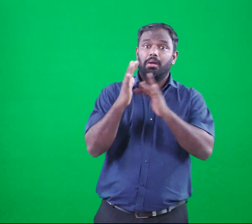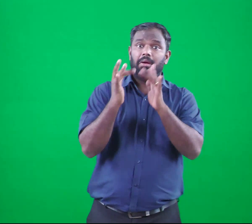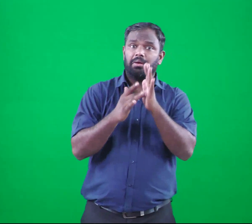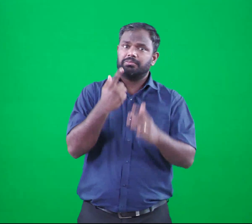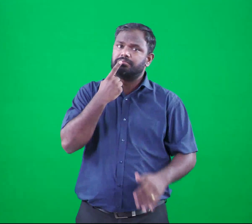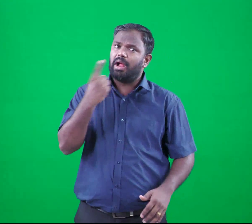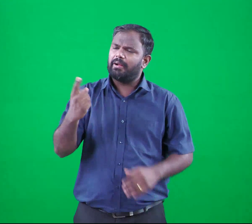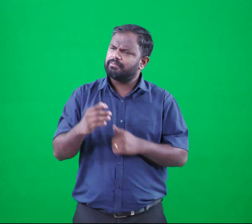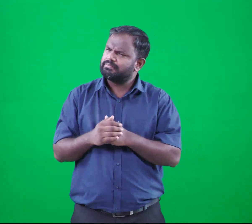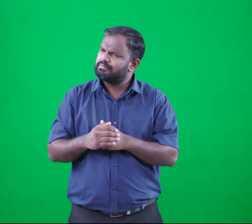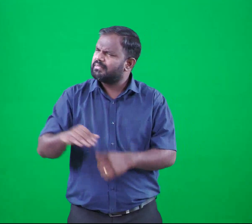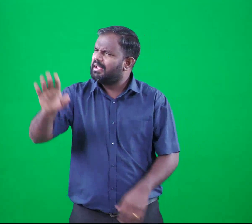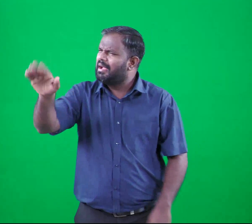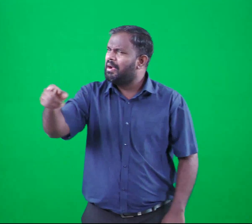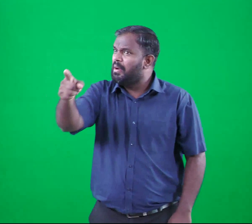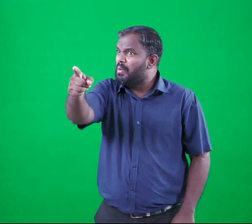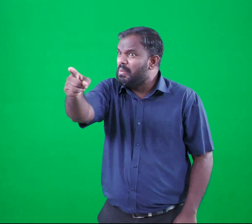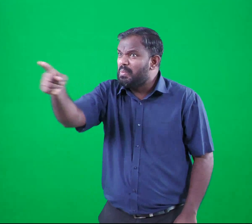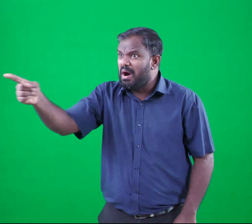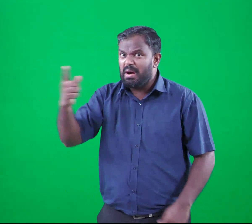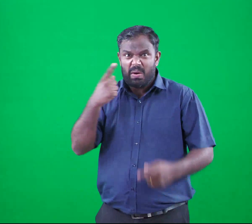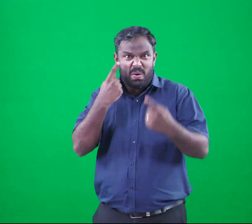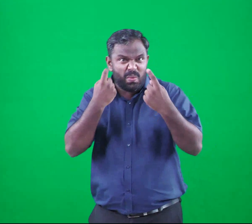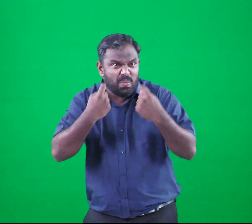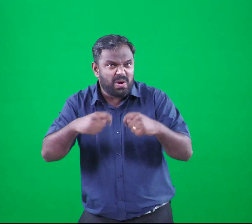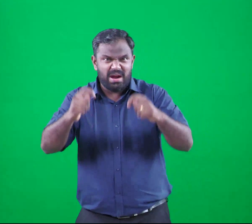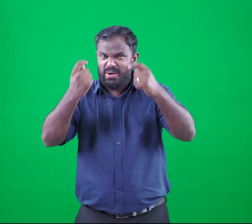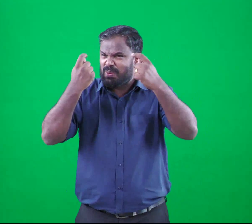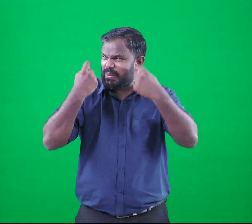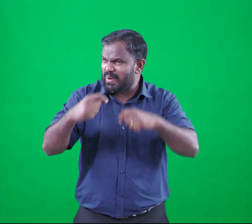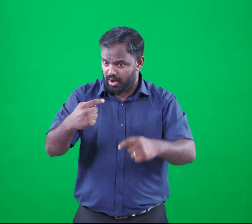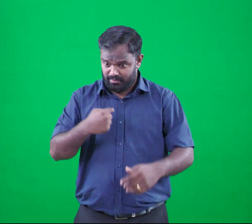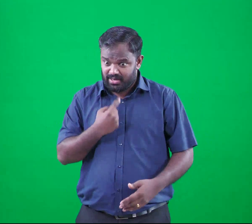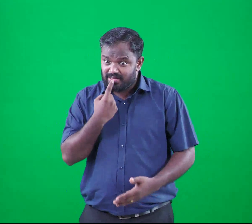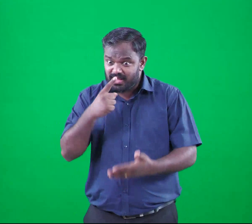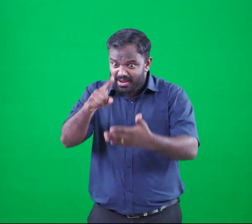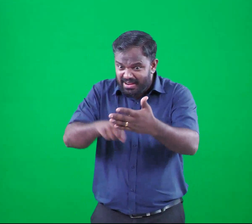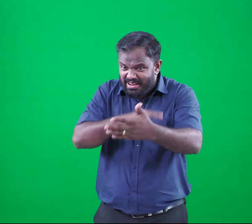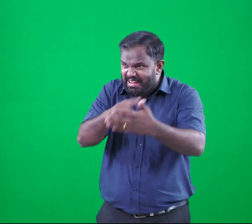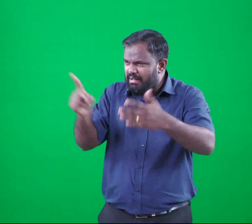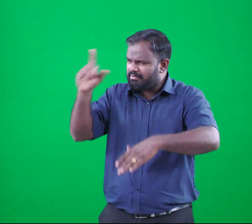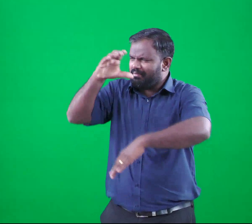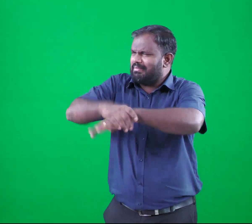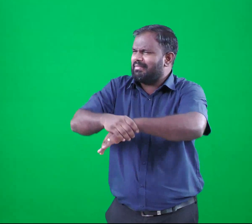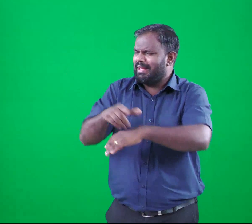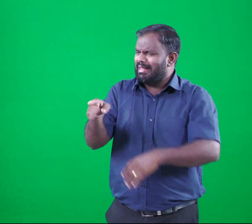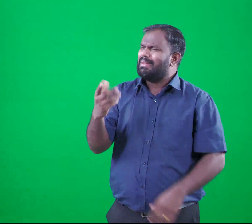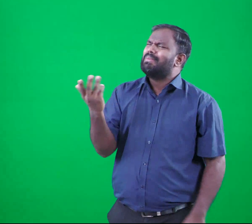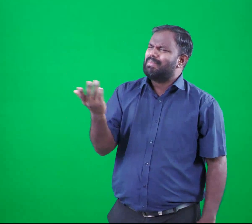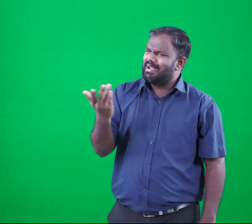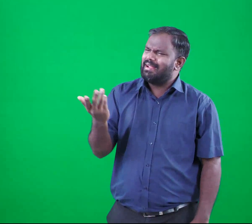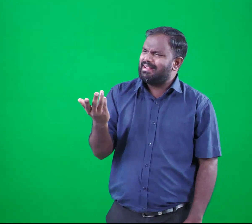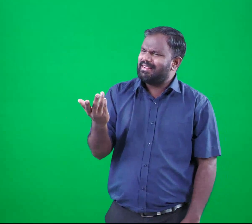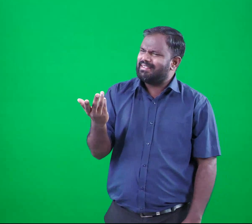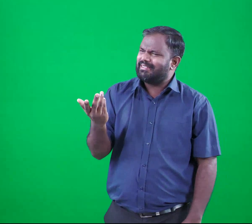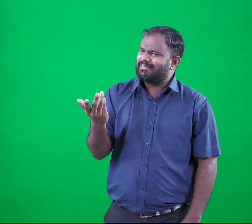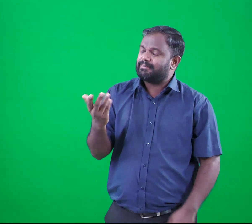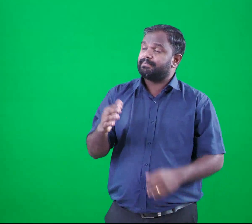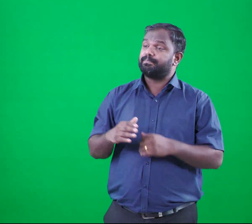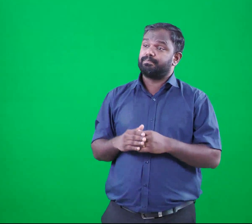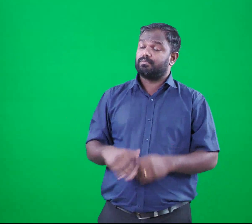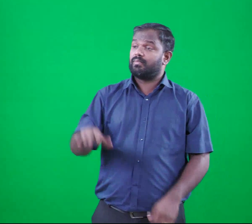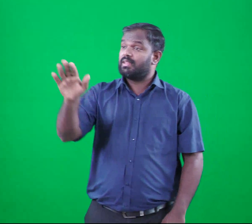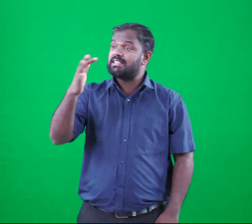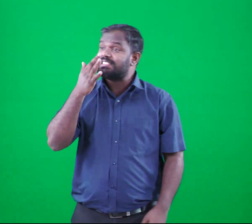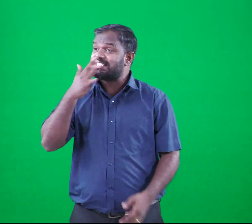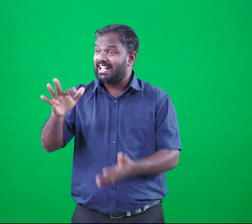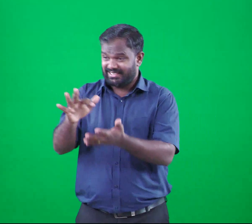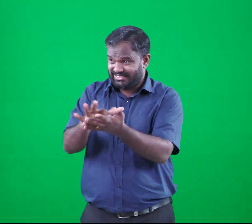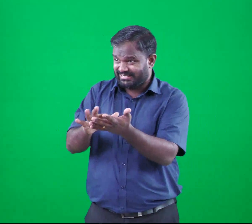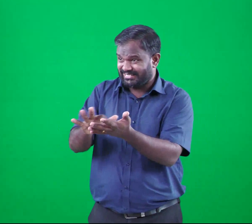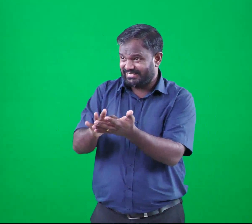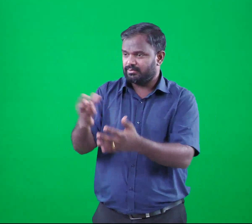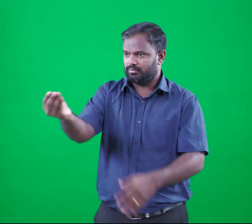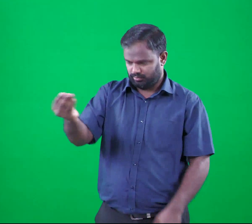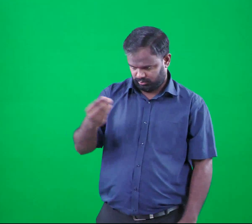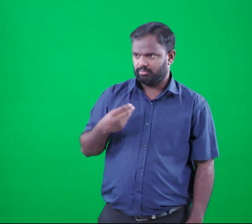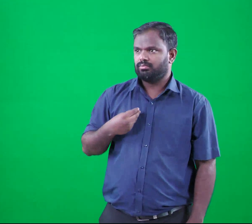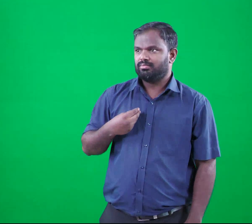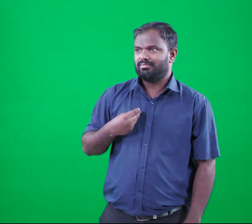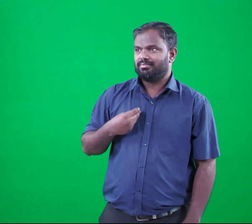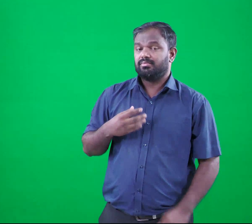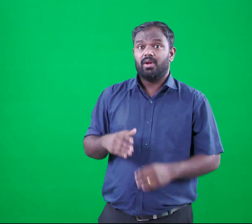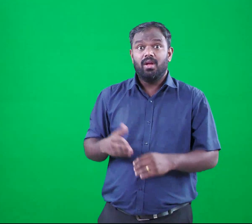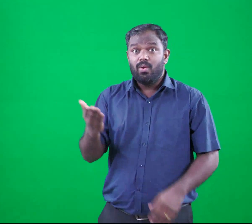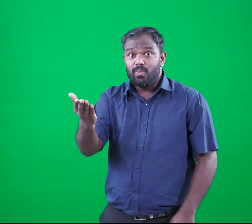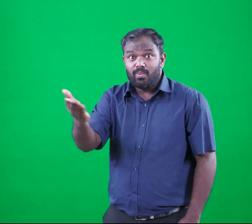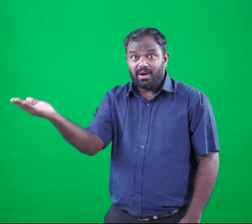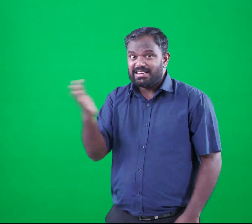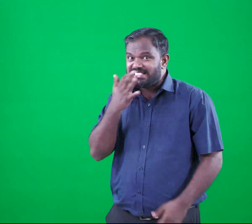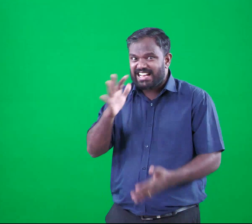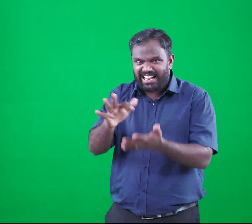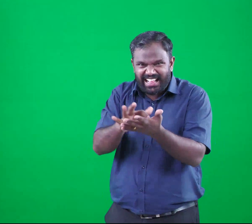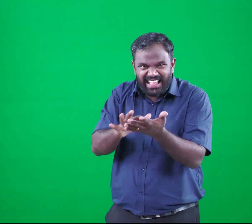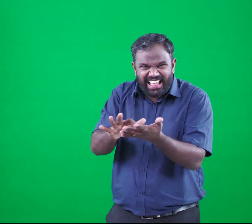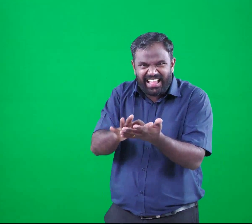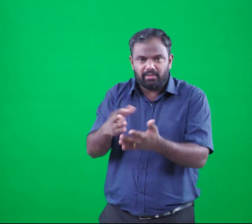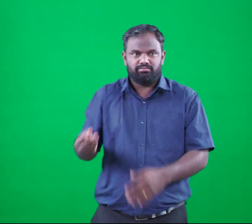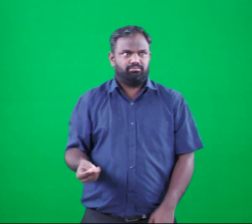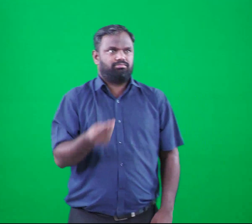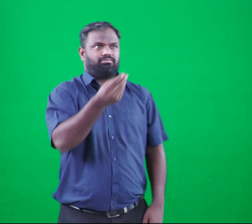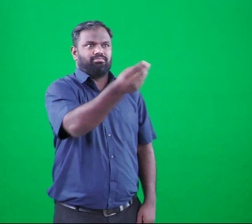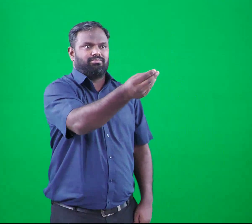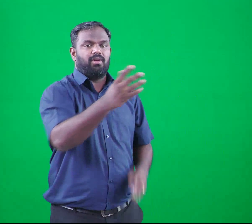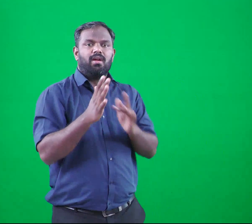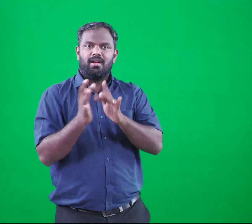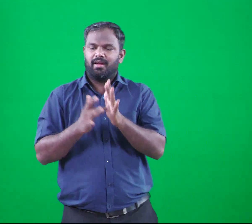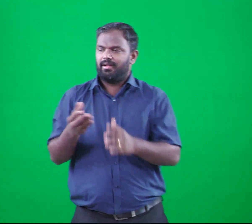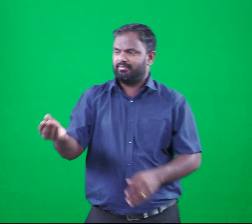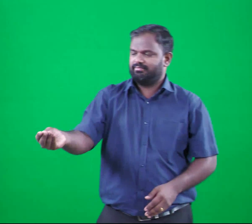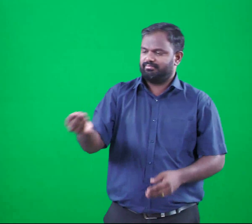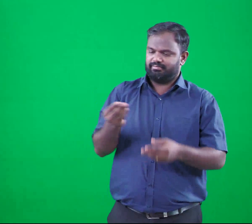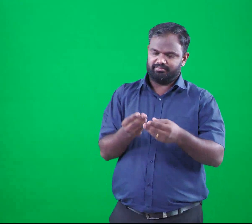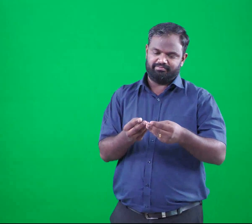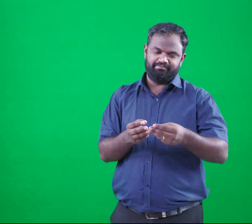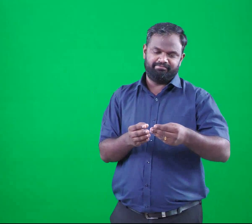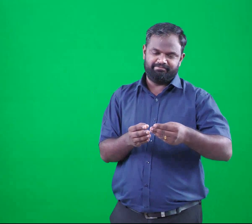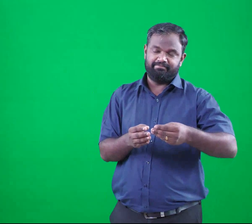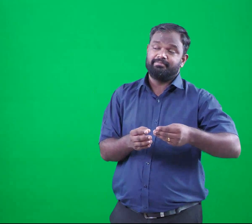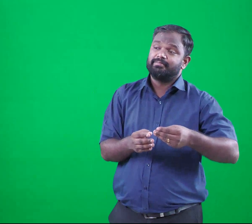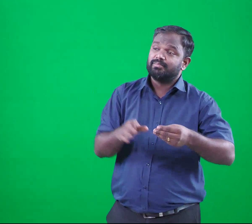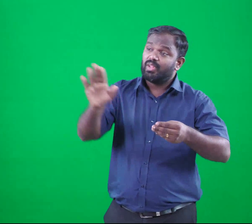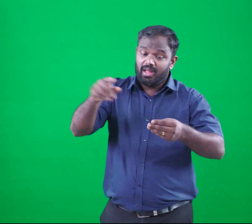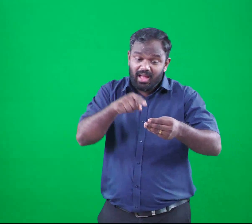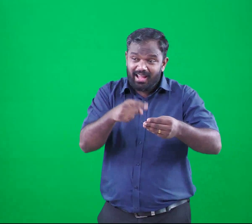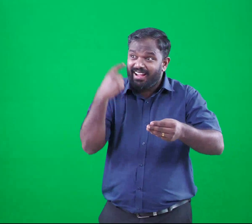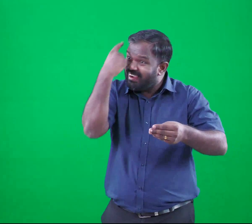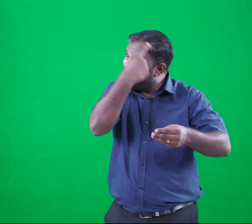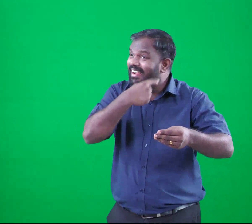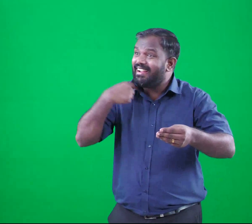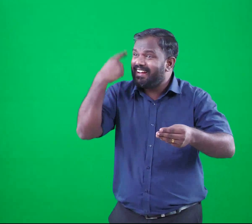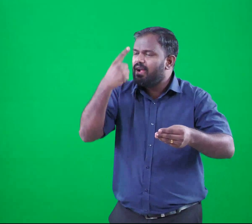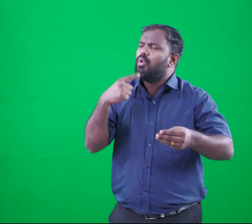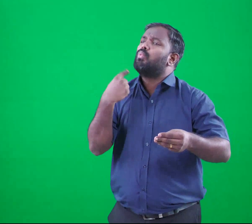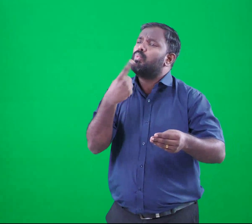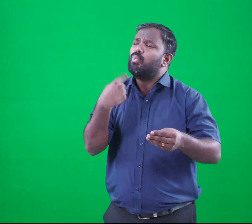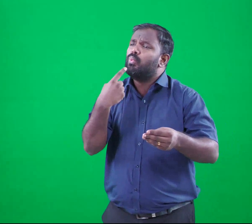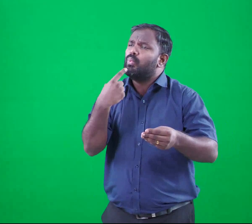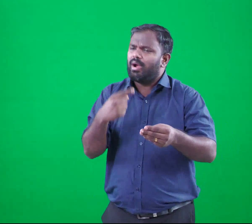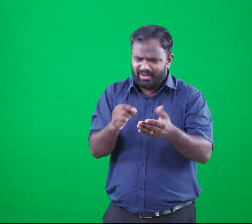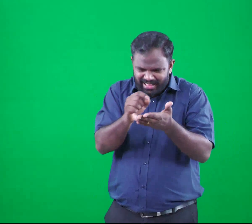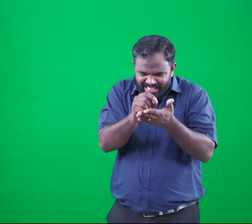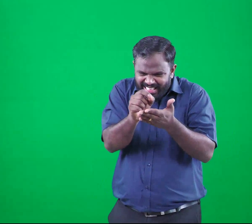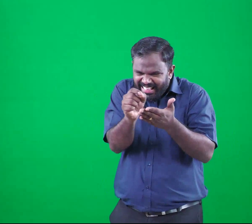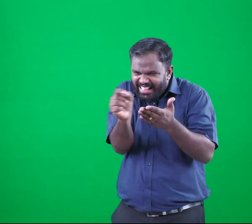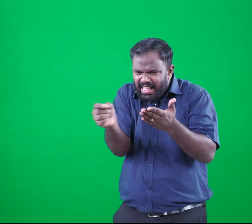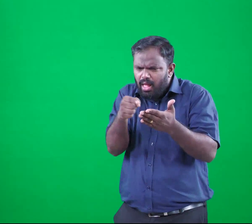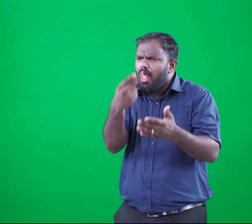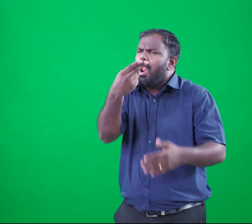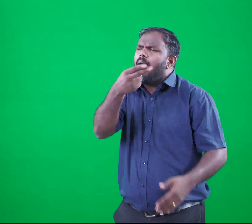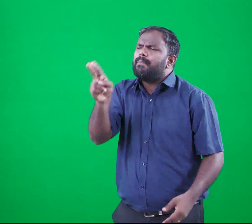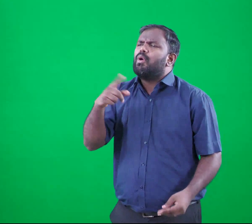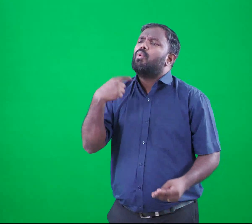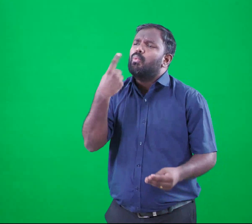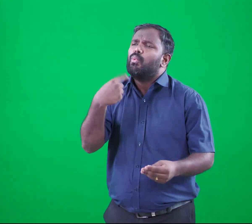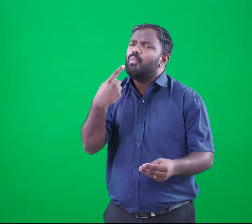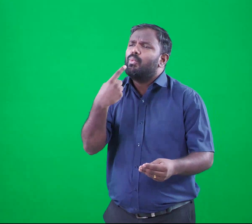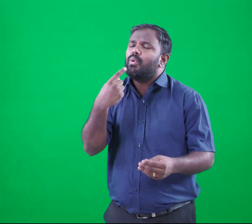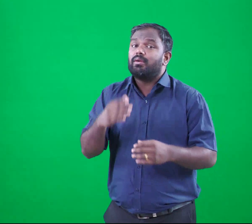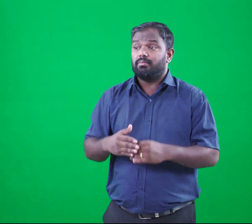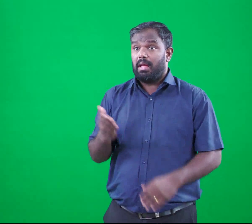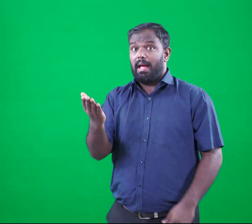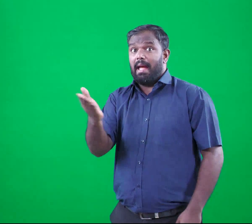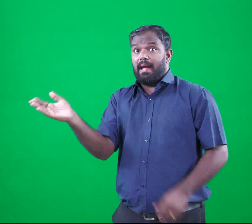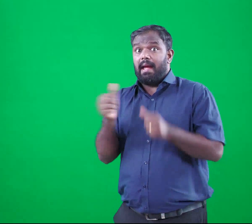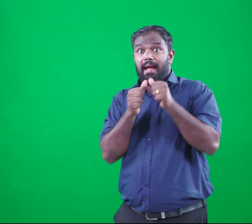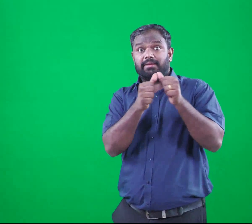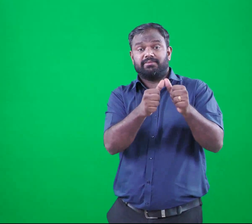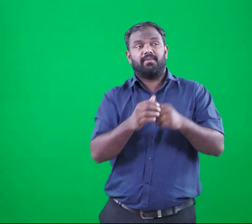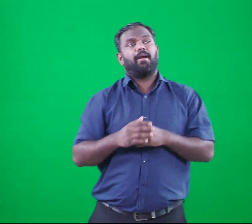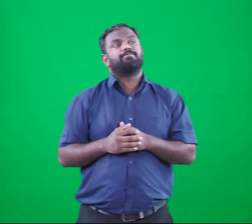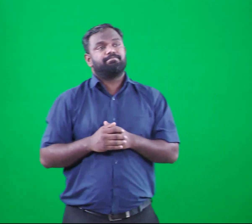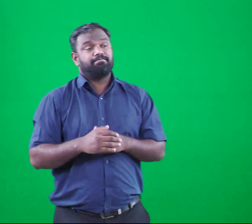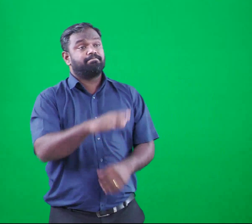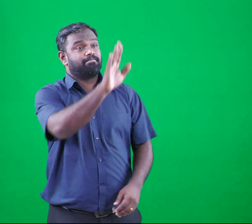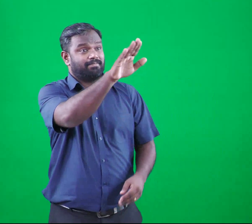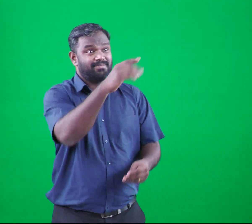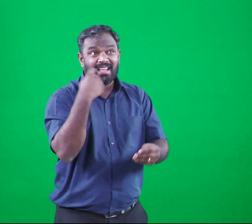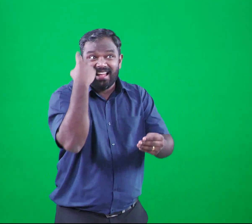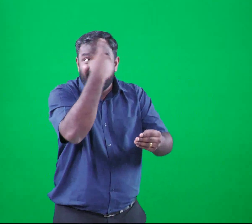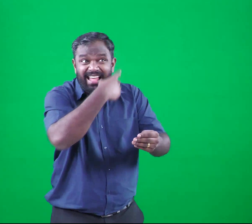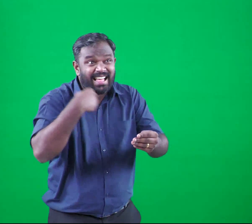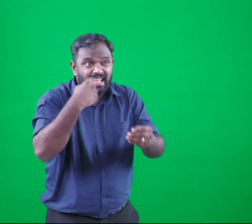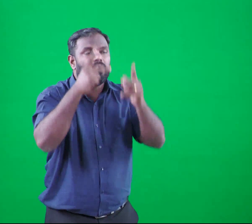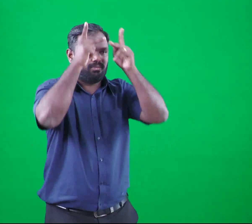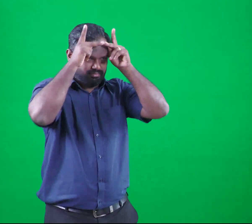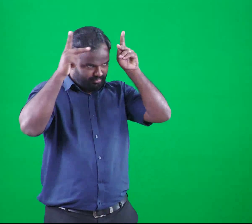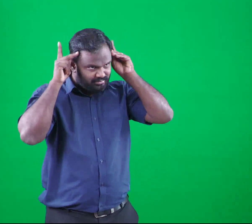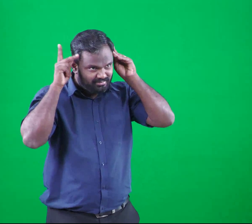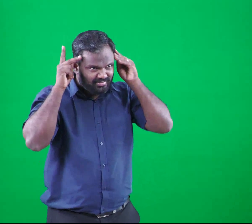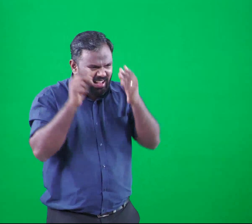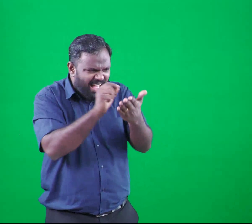Bring Me a denarius to inspect." So they brought it, and He asked them, "Whose image is this?